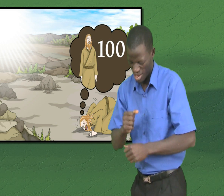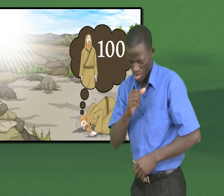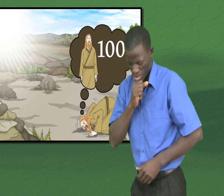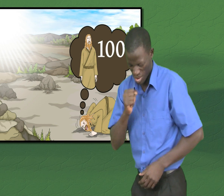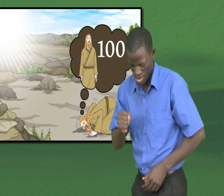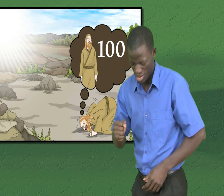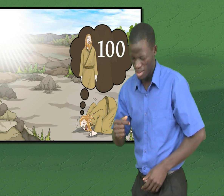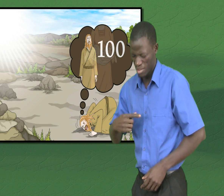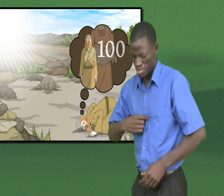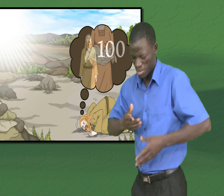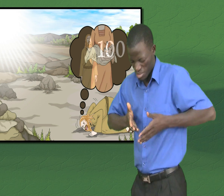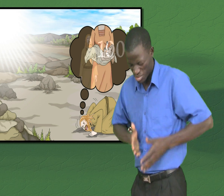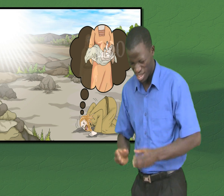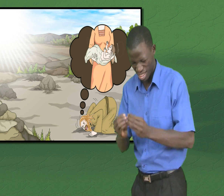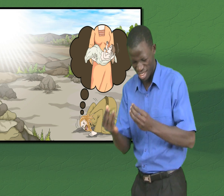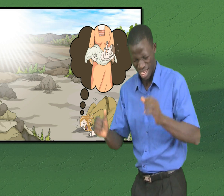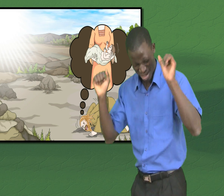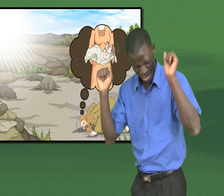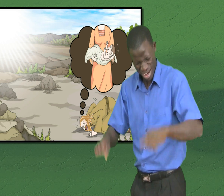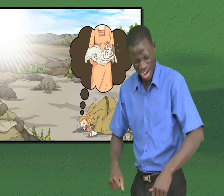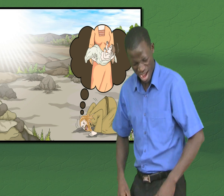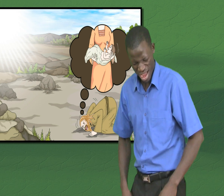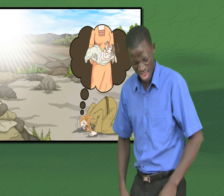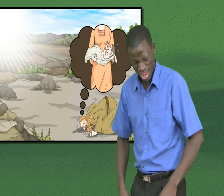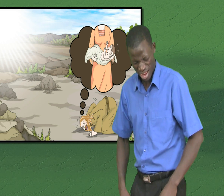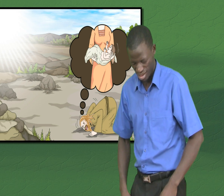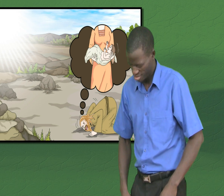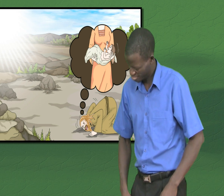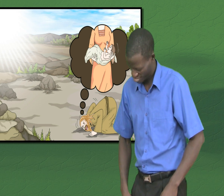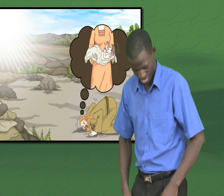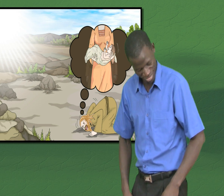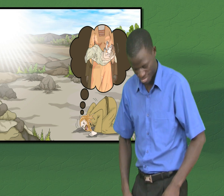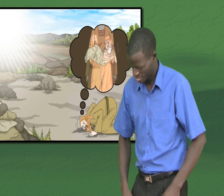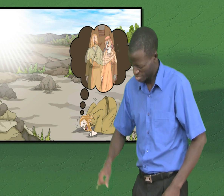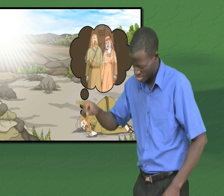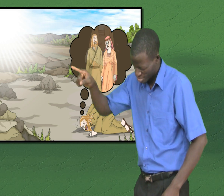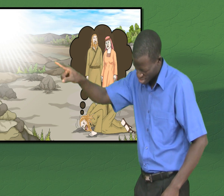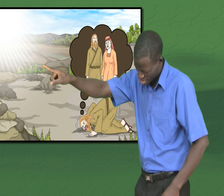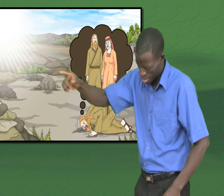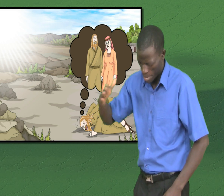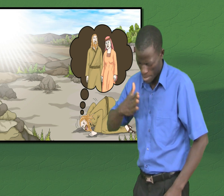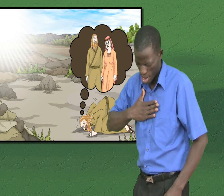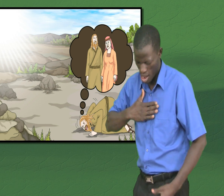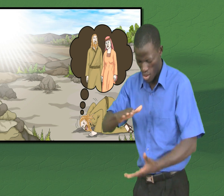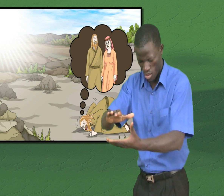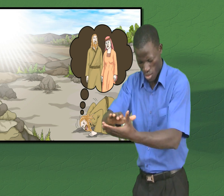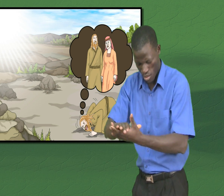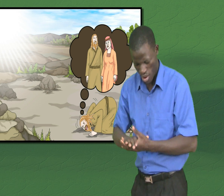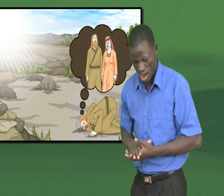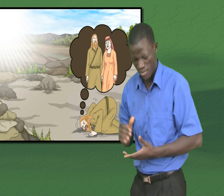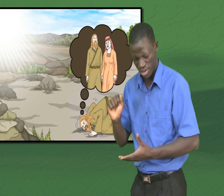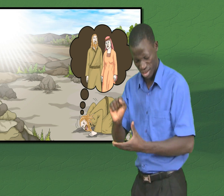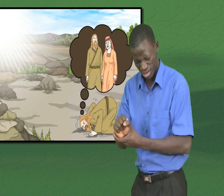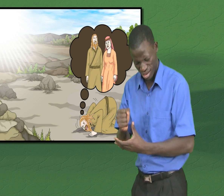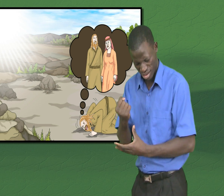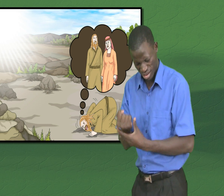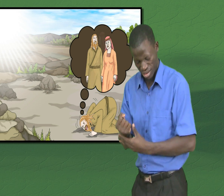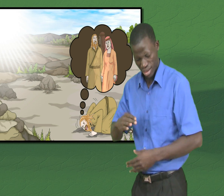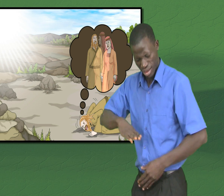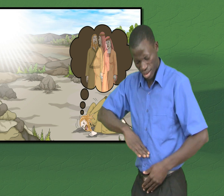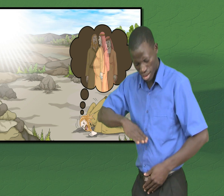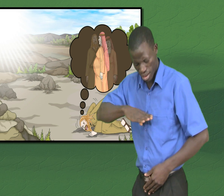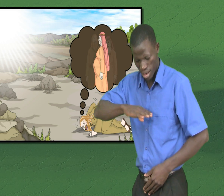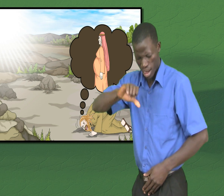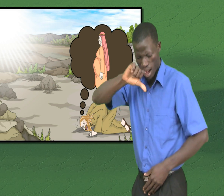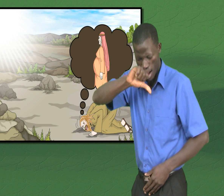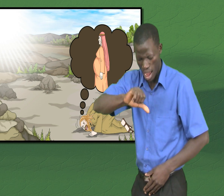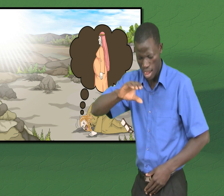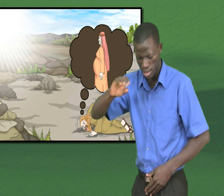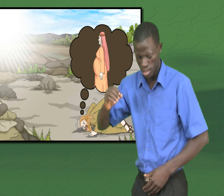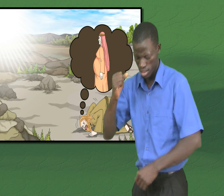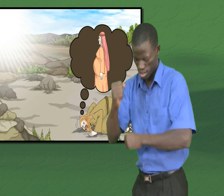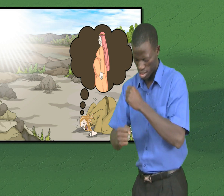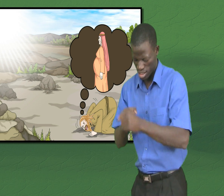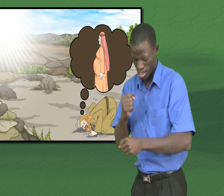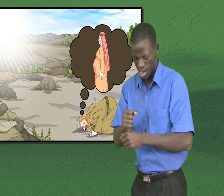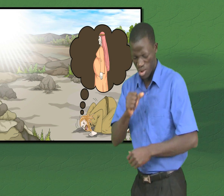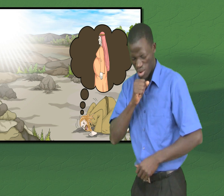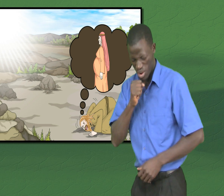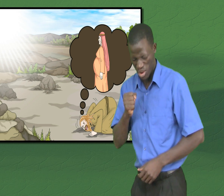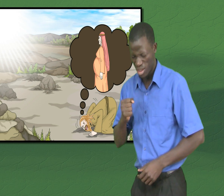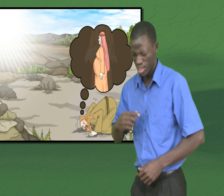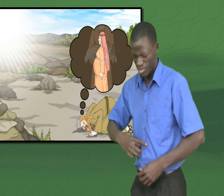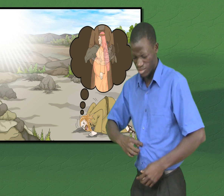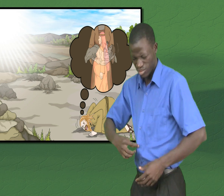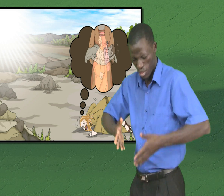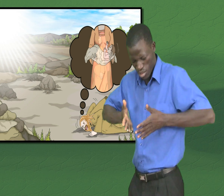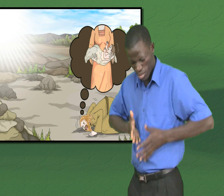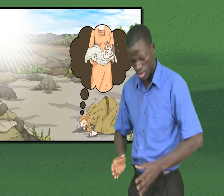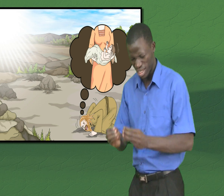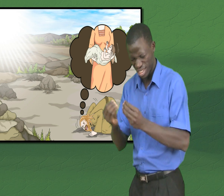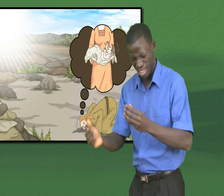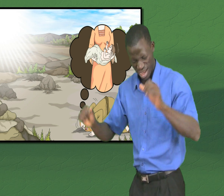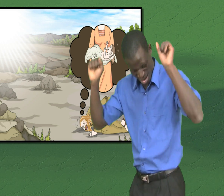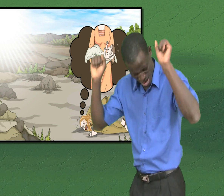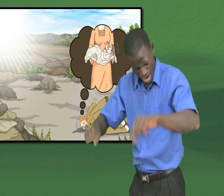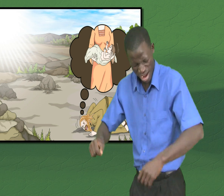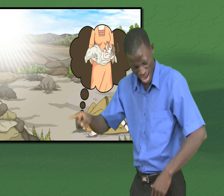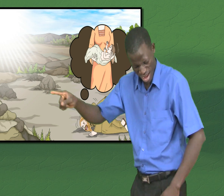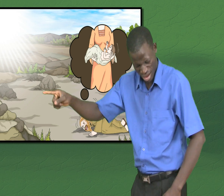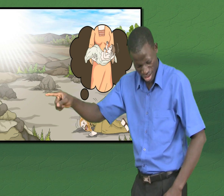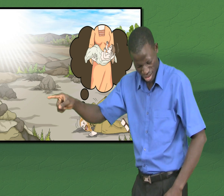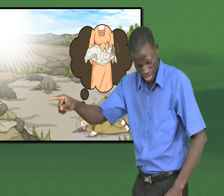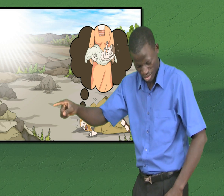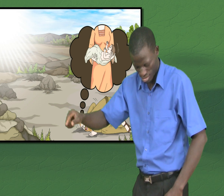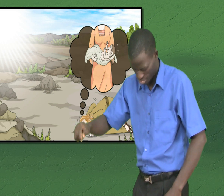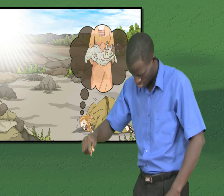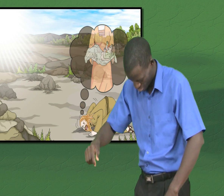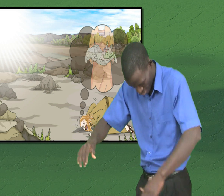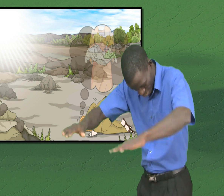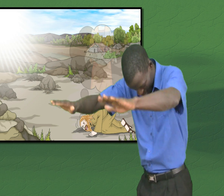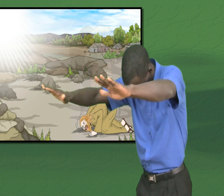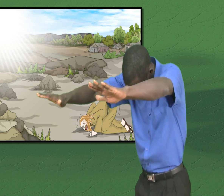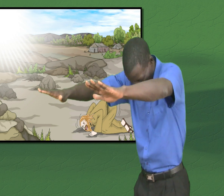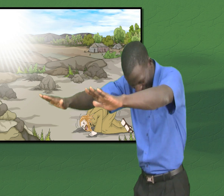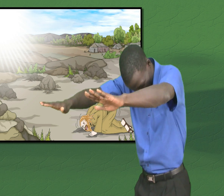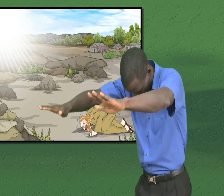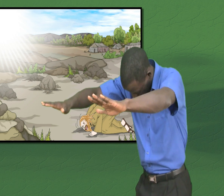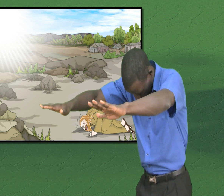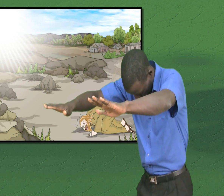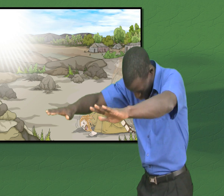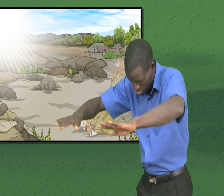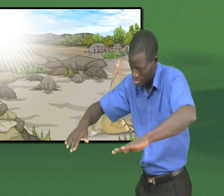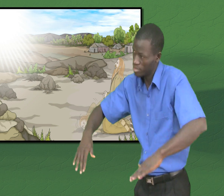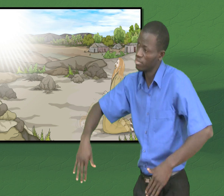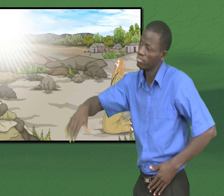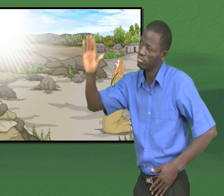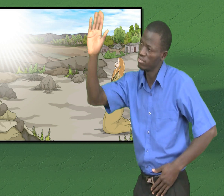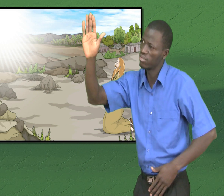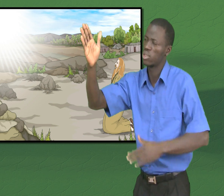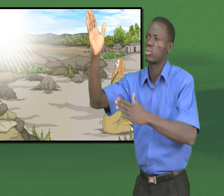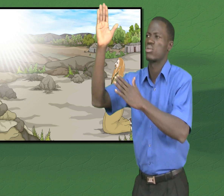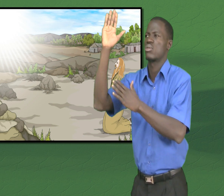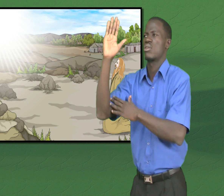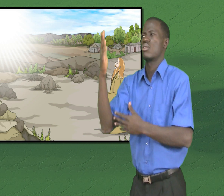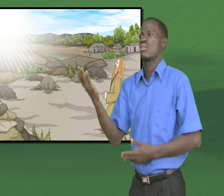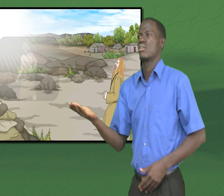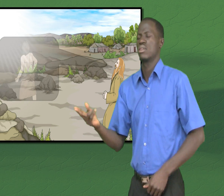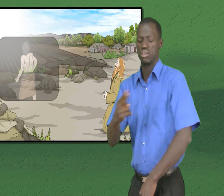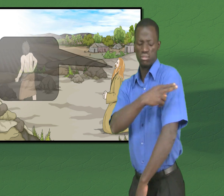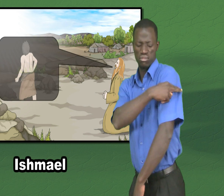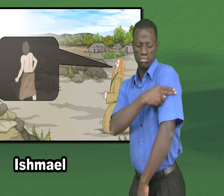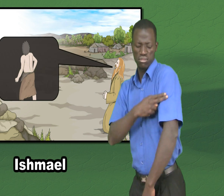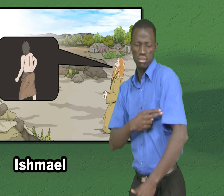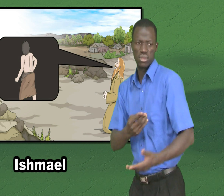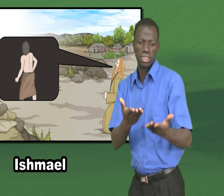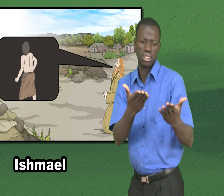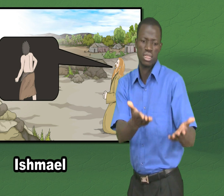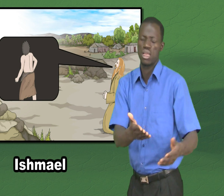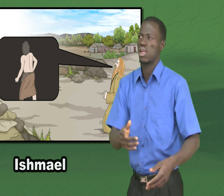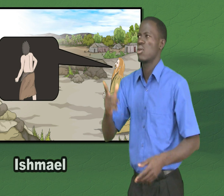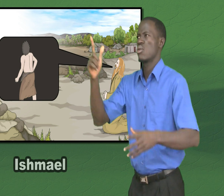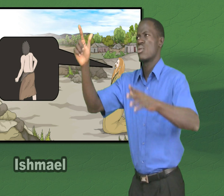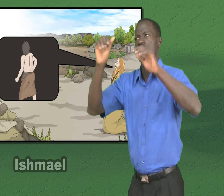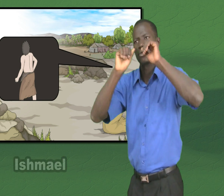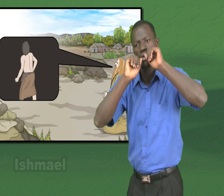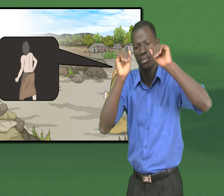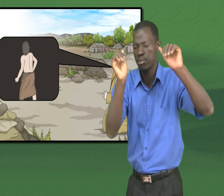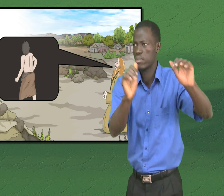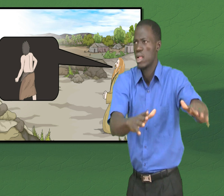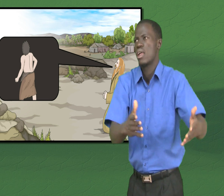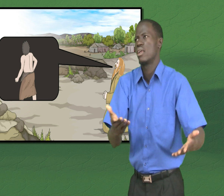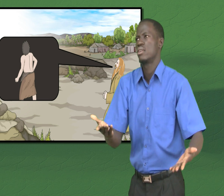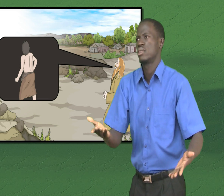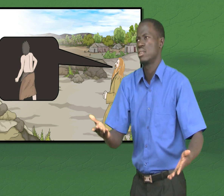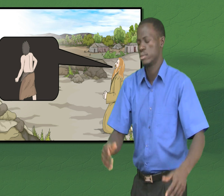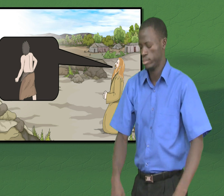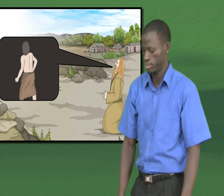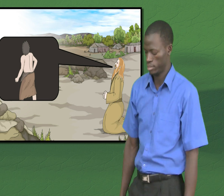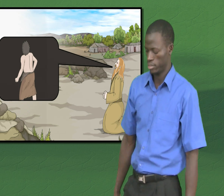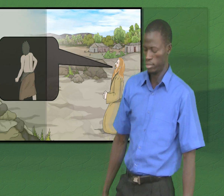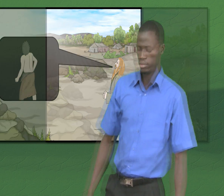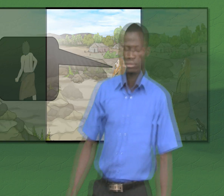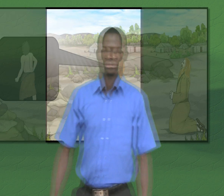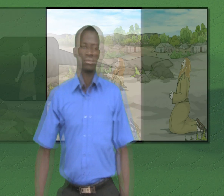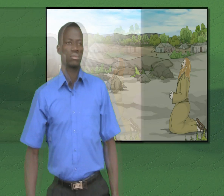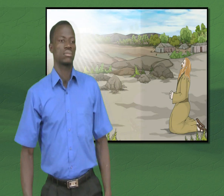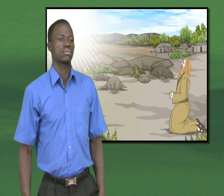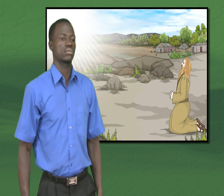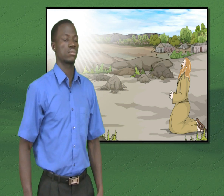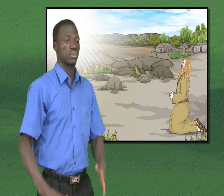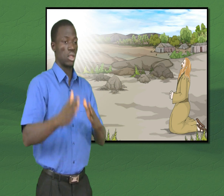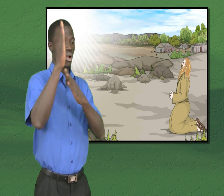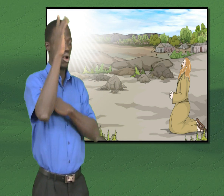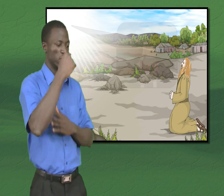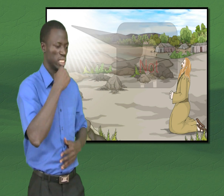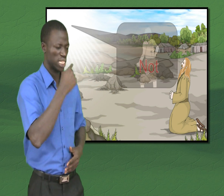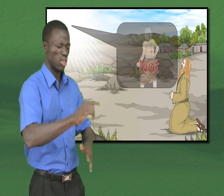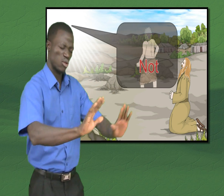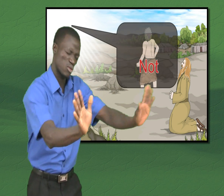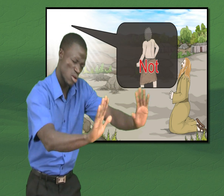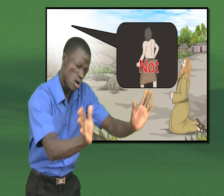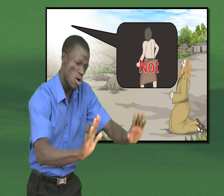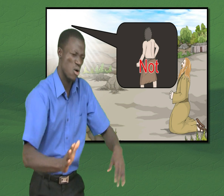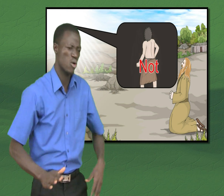Can Sarah give birth at the age of ninety?” And Abraham said to God, “O that Ishmael might live under Your blessing!”